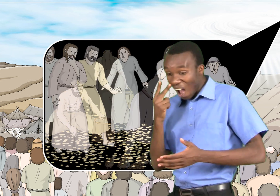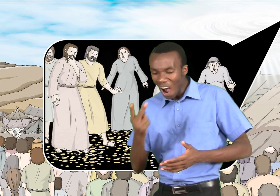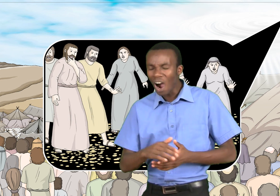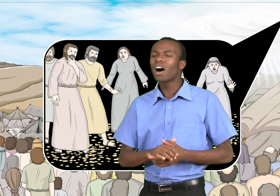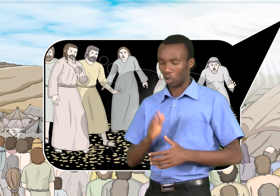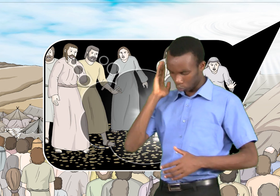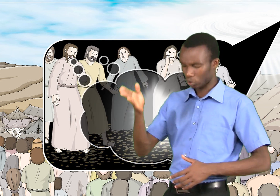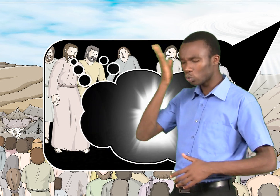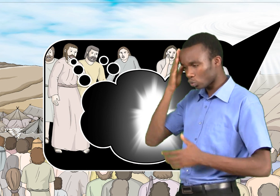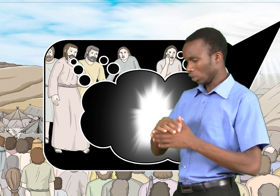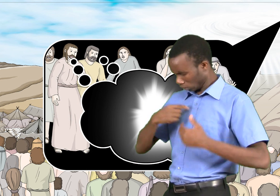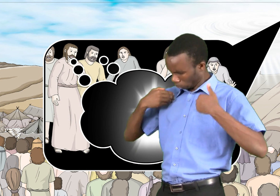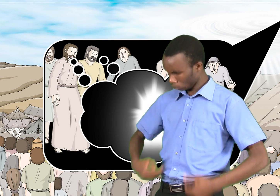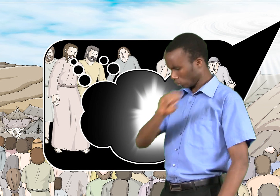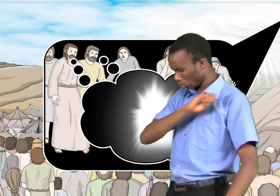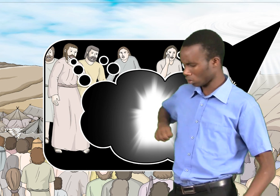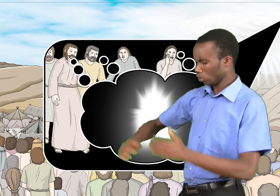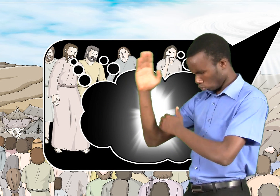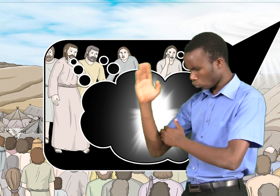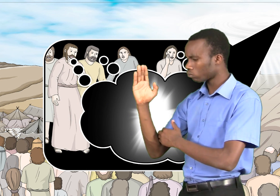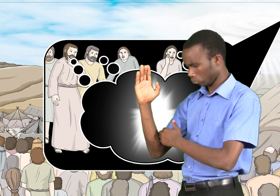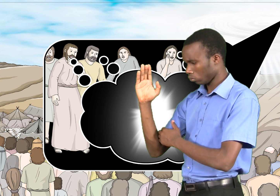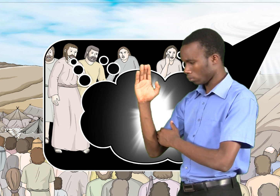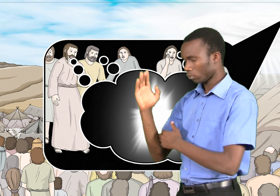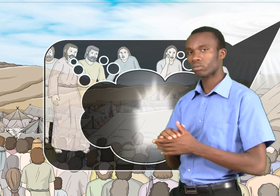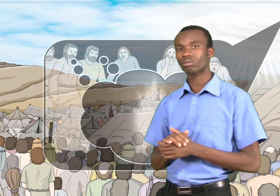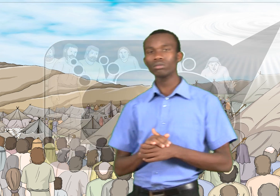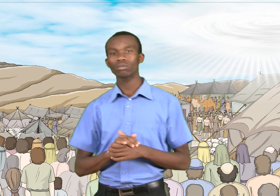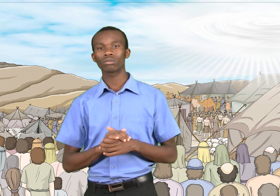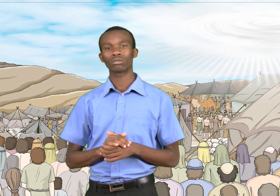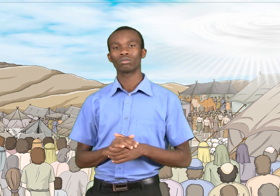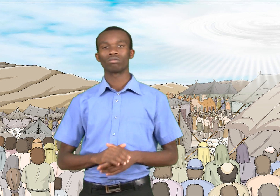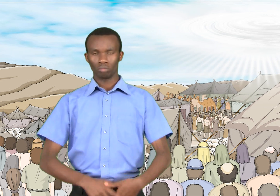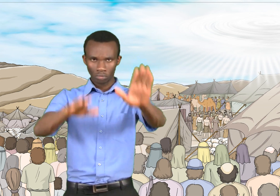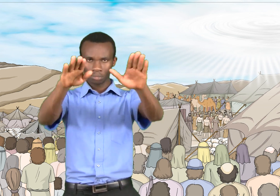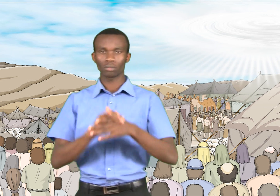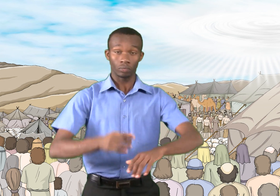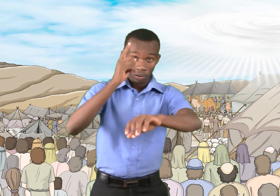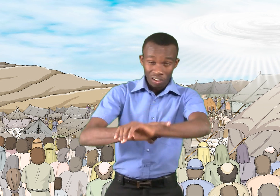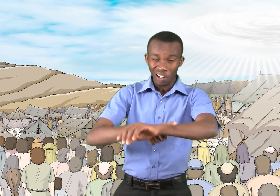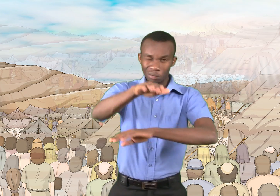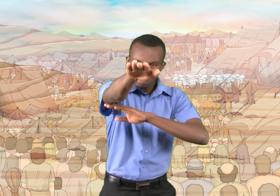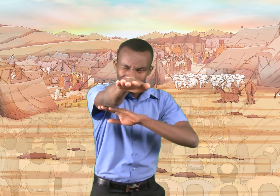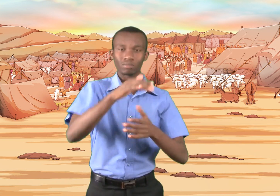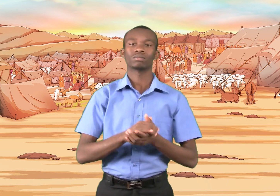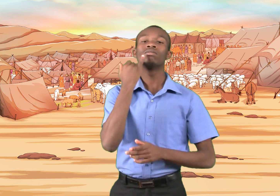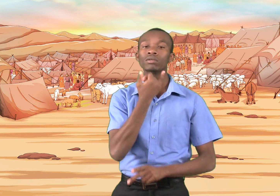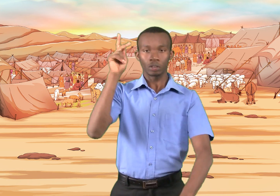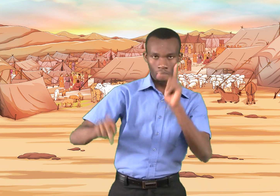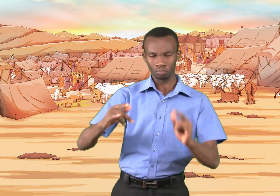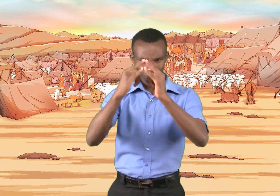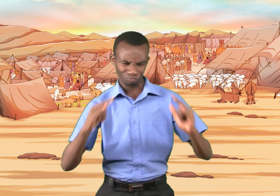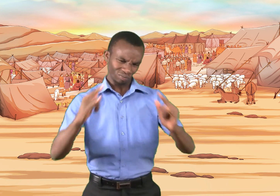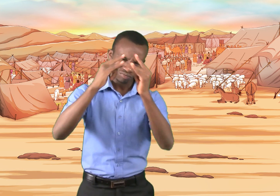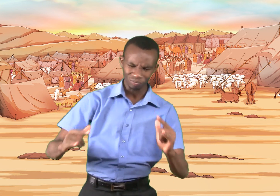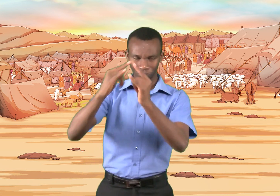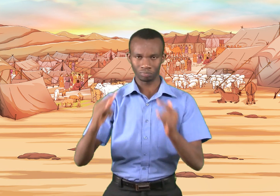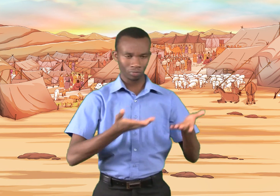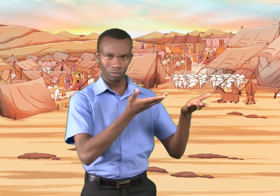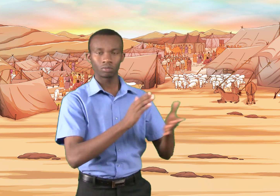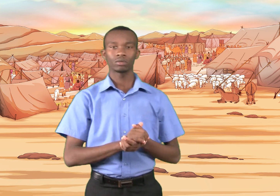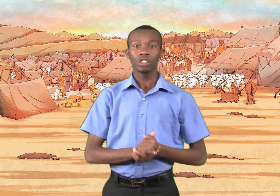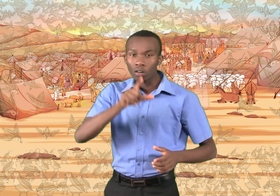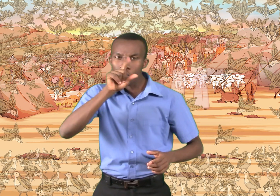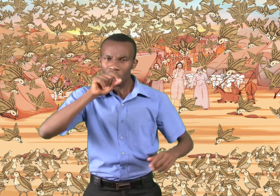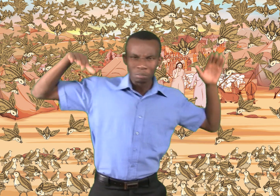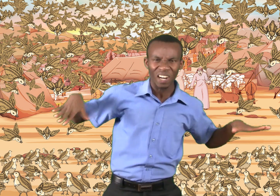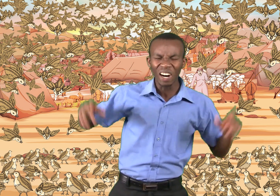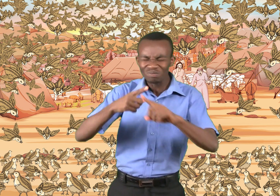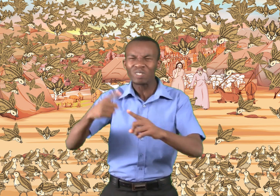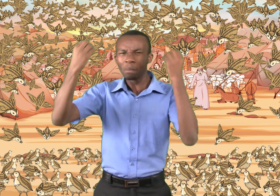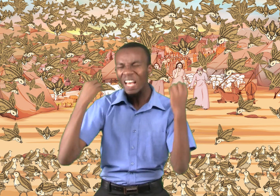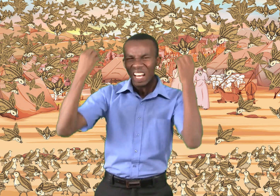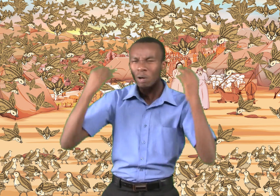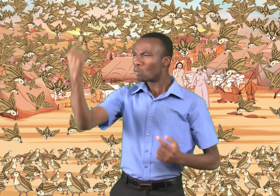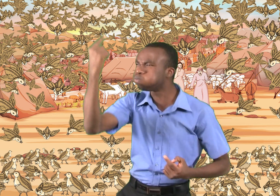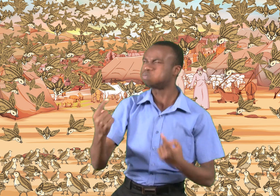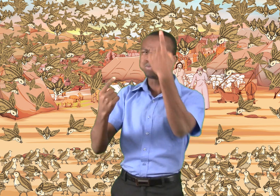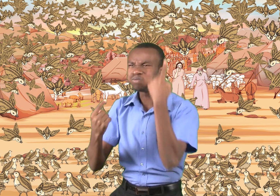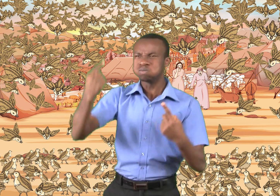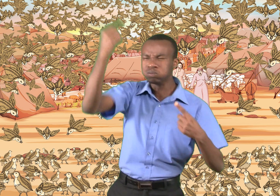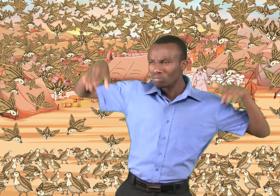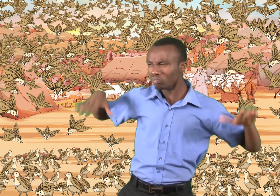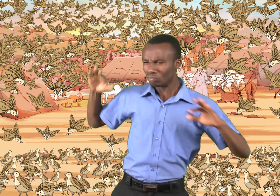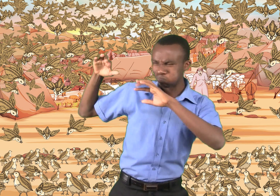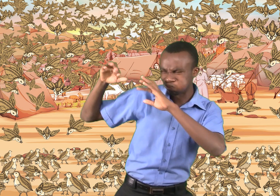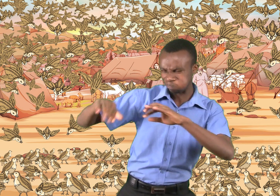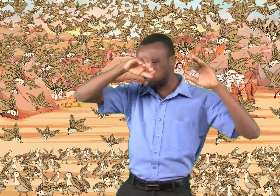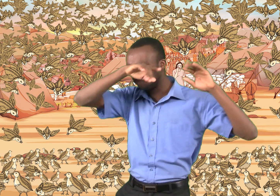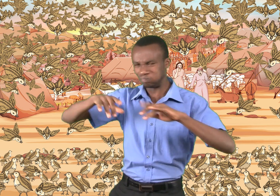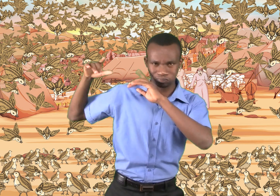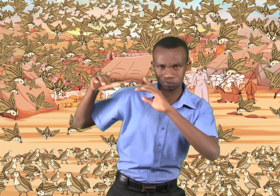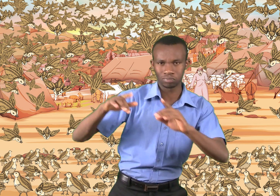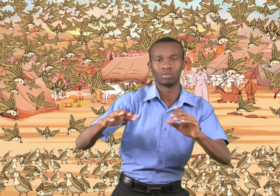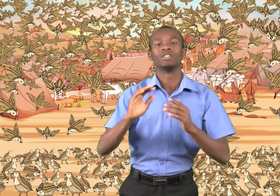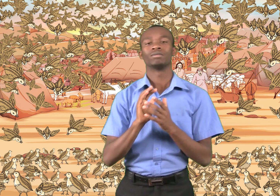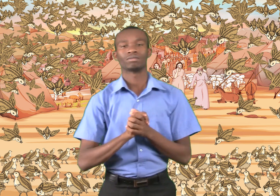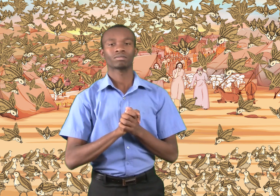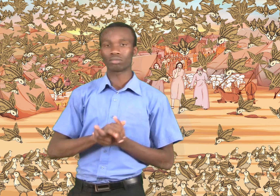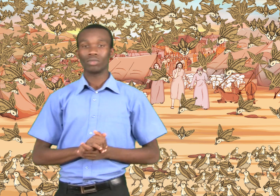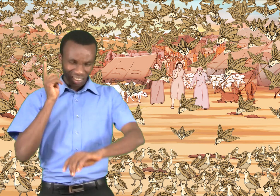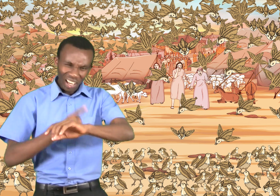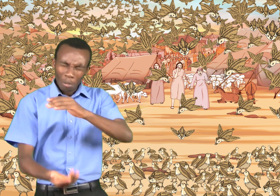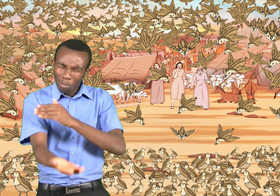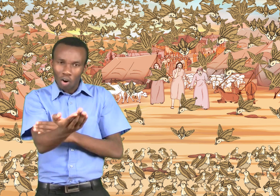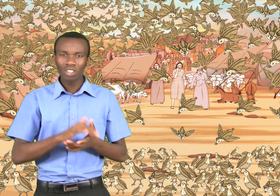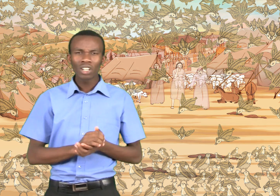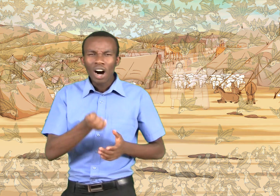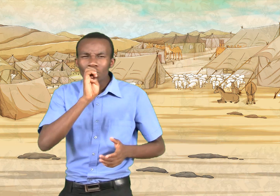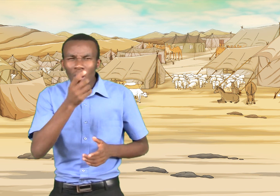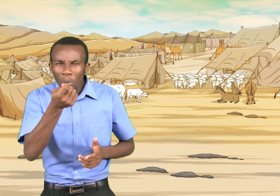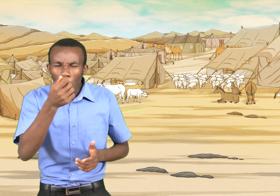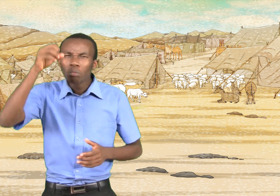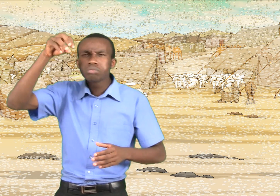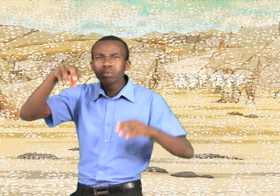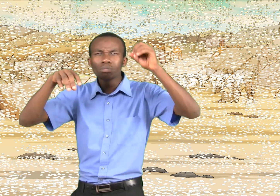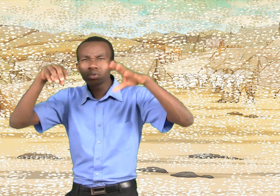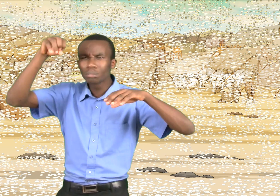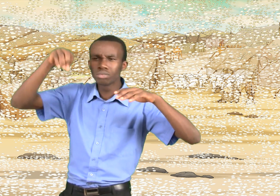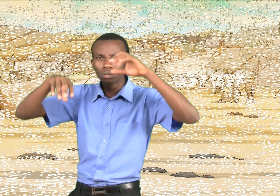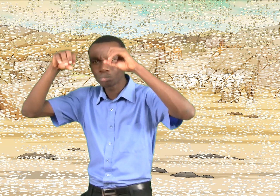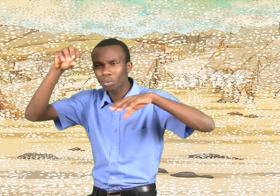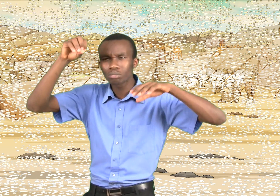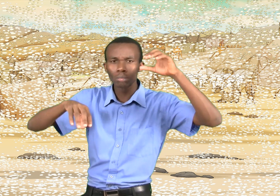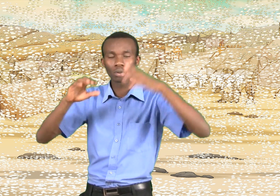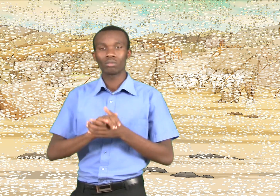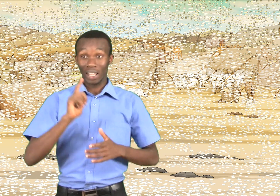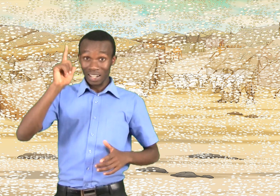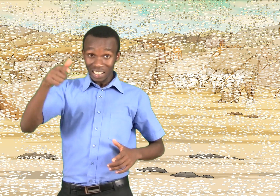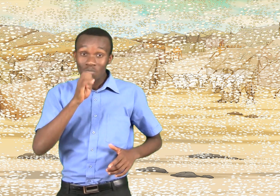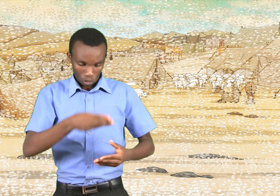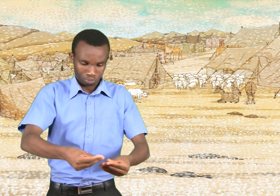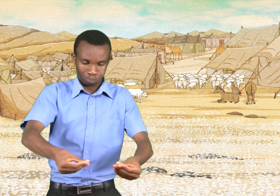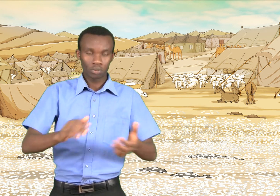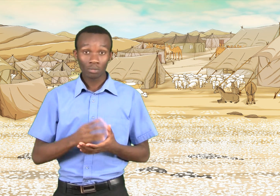Then you will know that I am the LORD your God.’” That evening quail came and covered the camp, and in the morning there was a layer of dew around the camp.